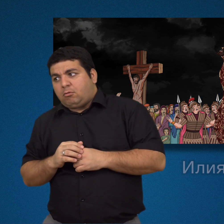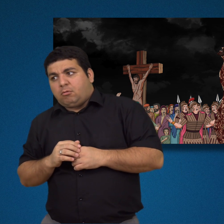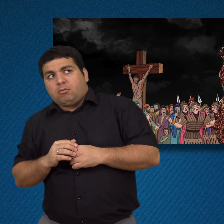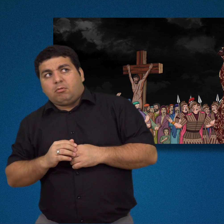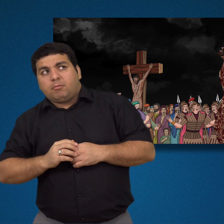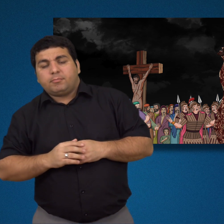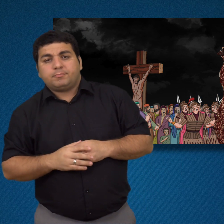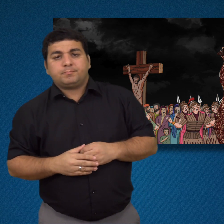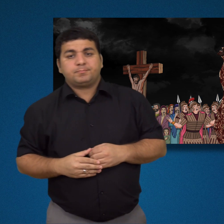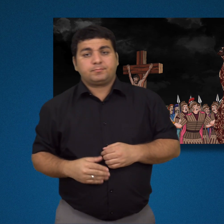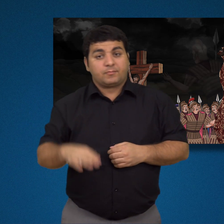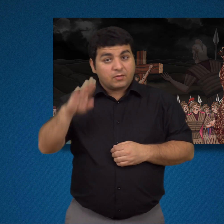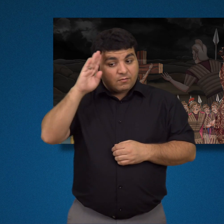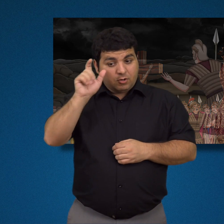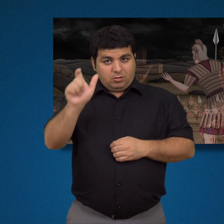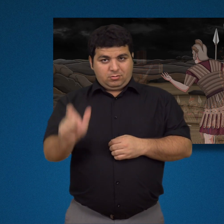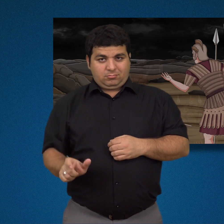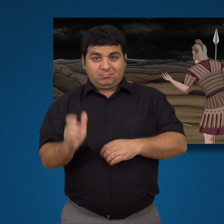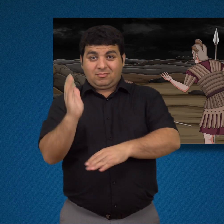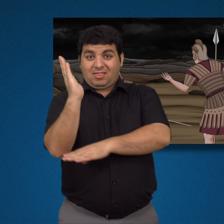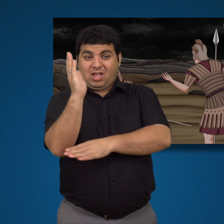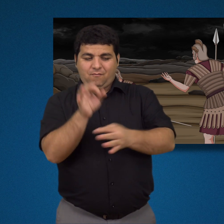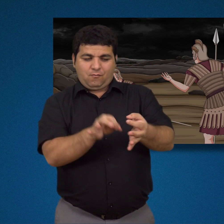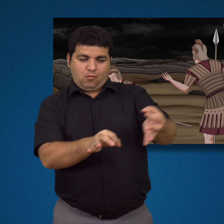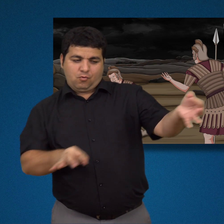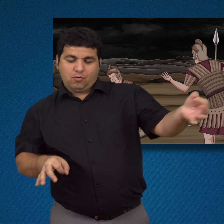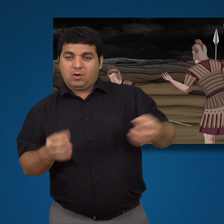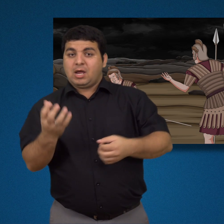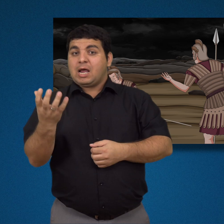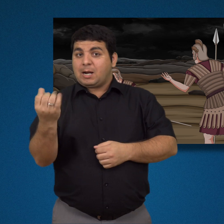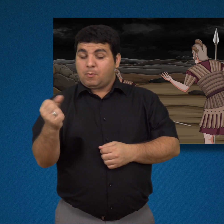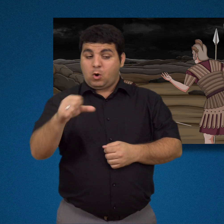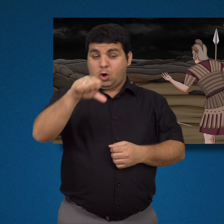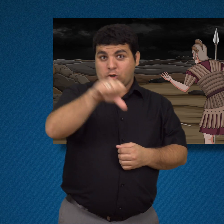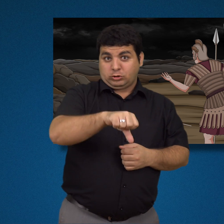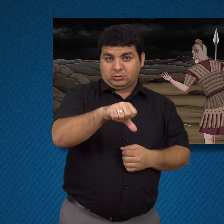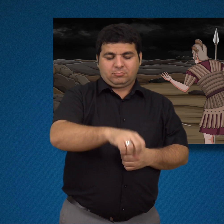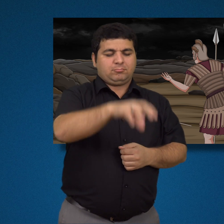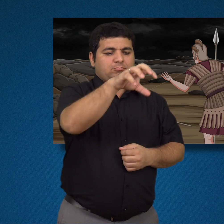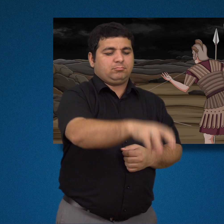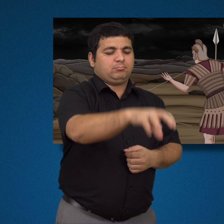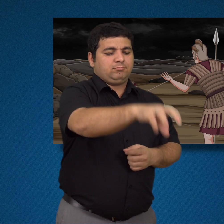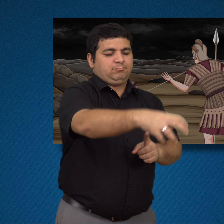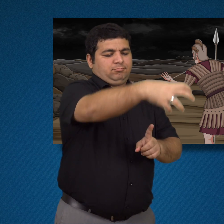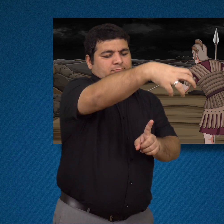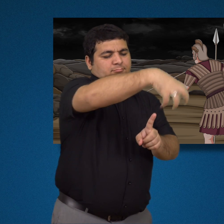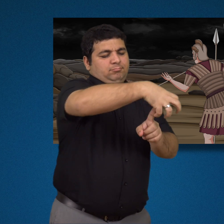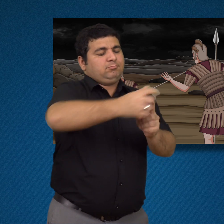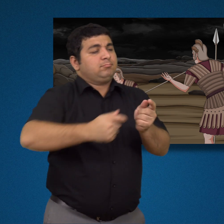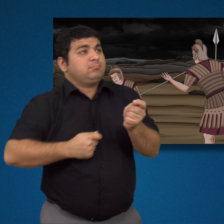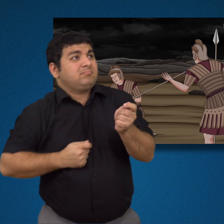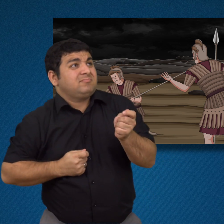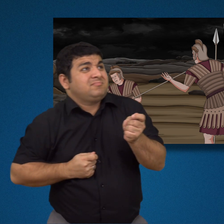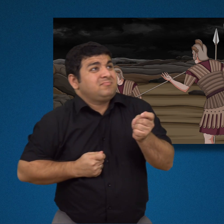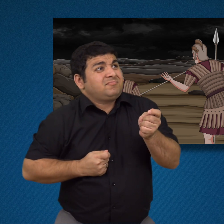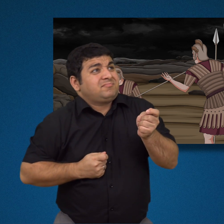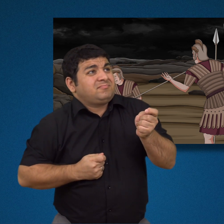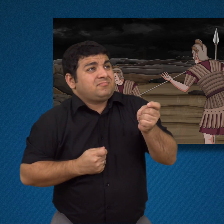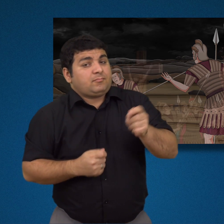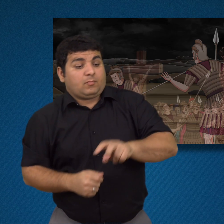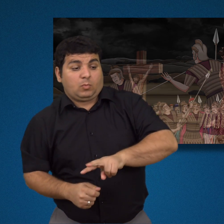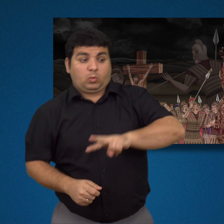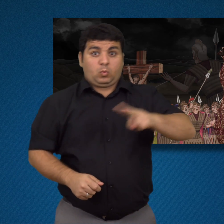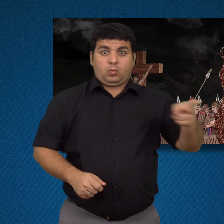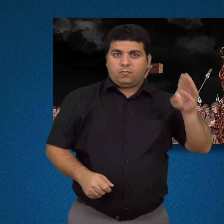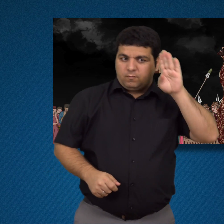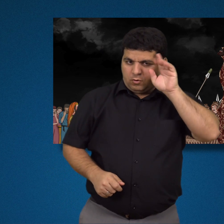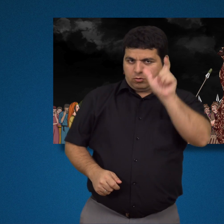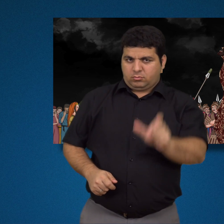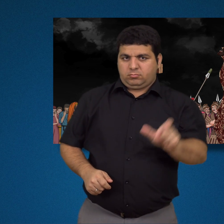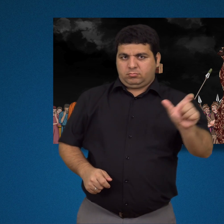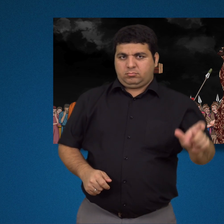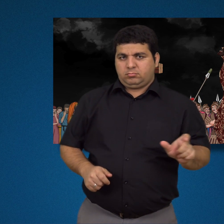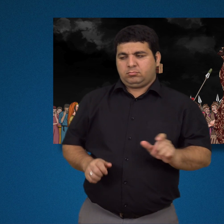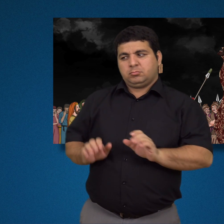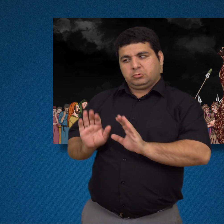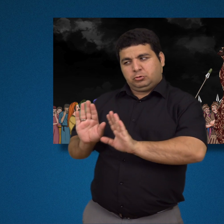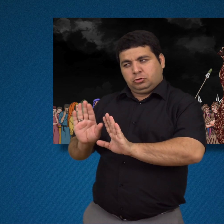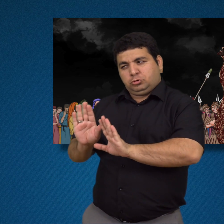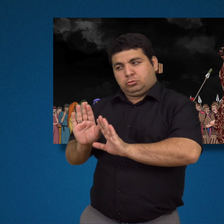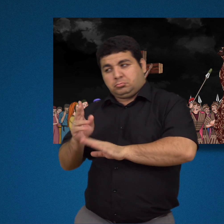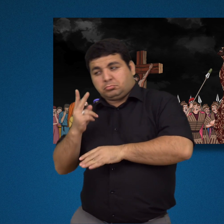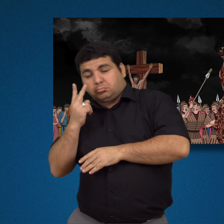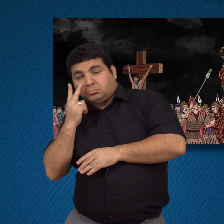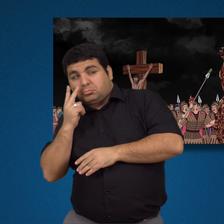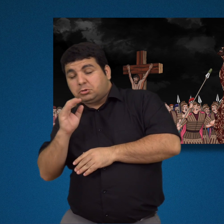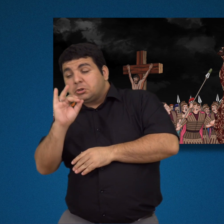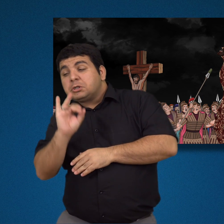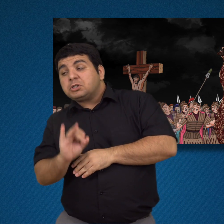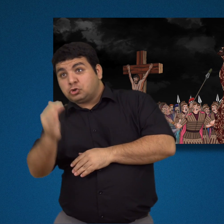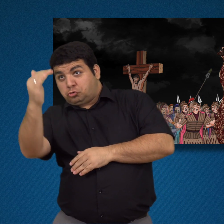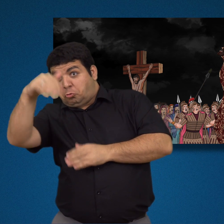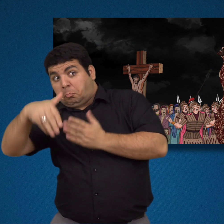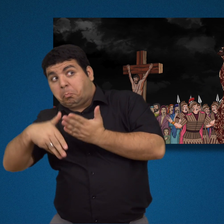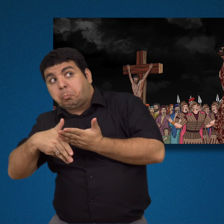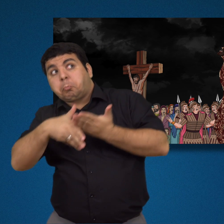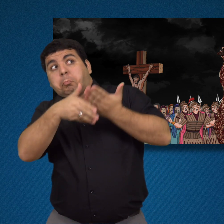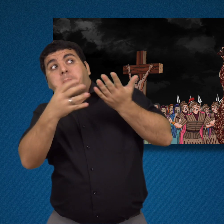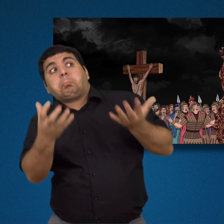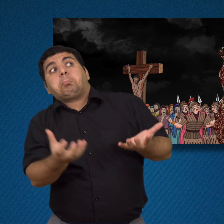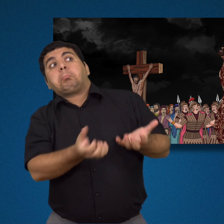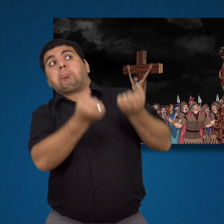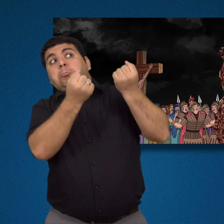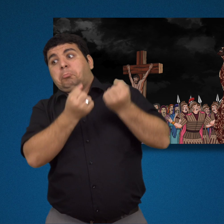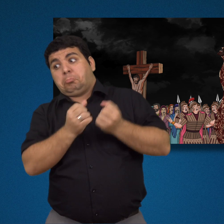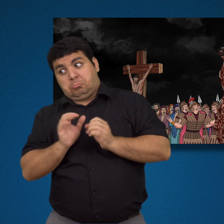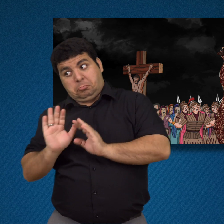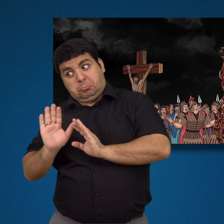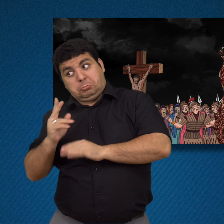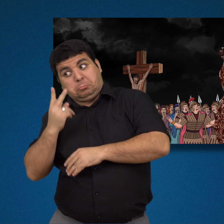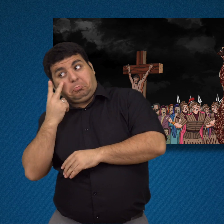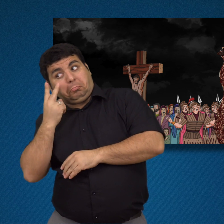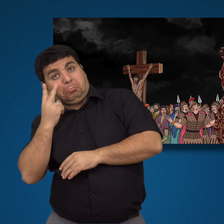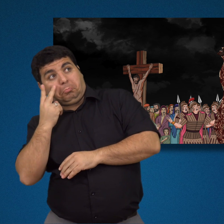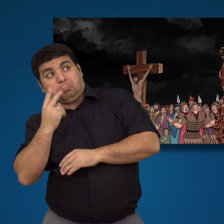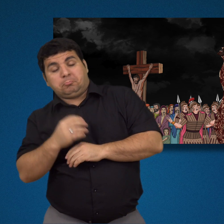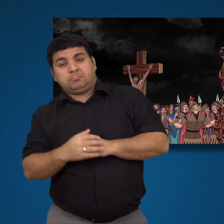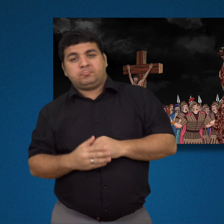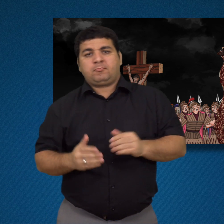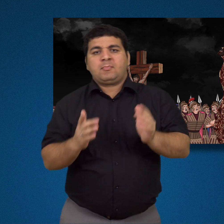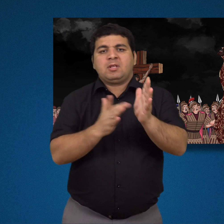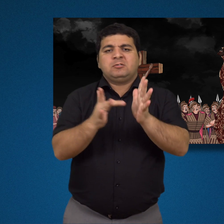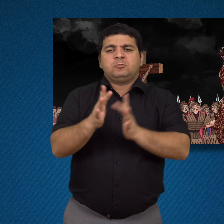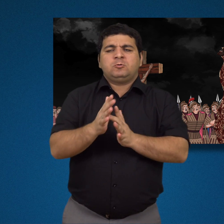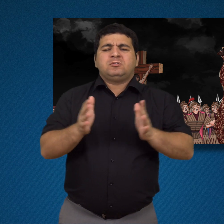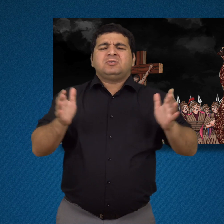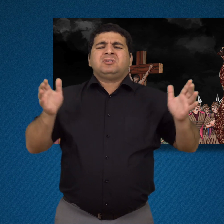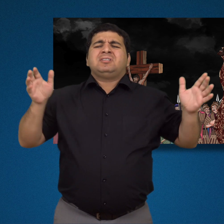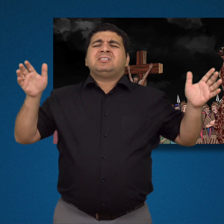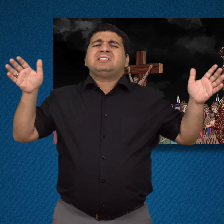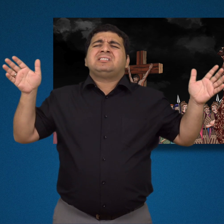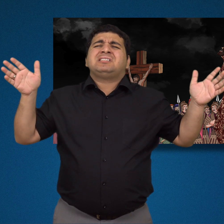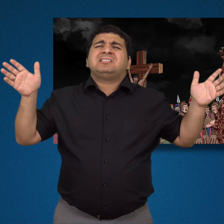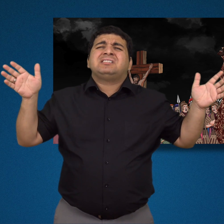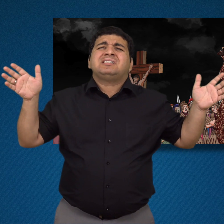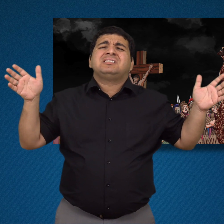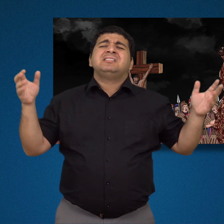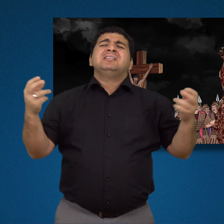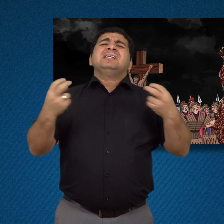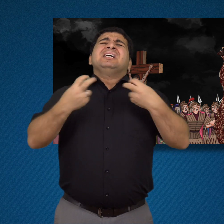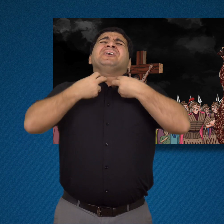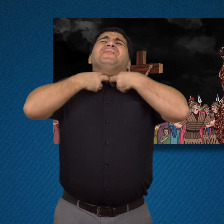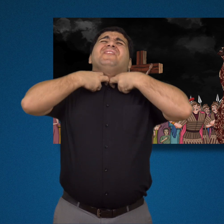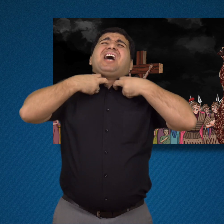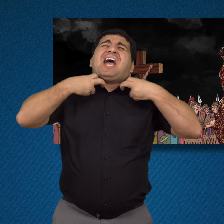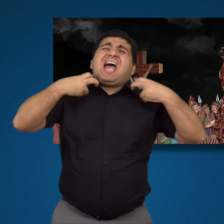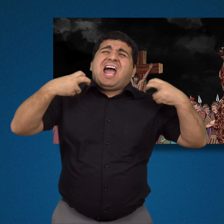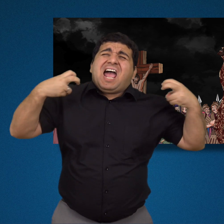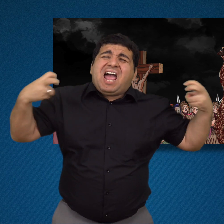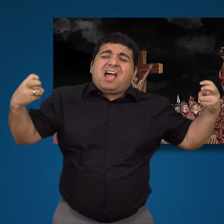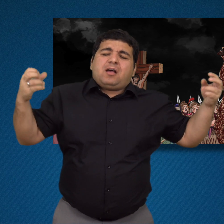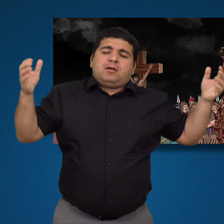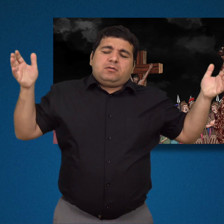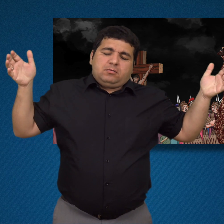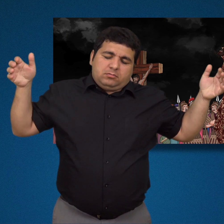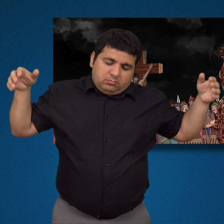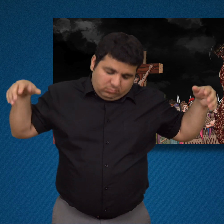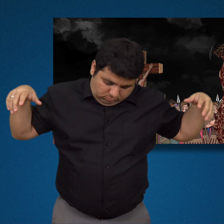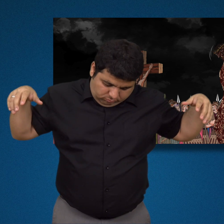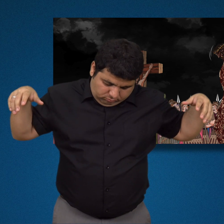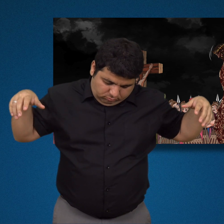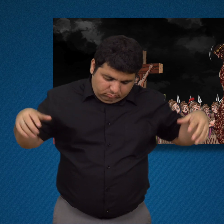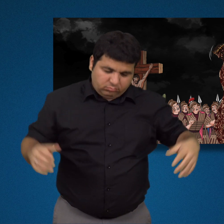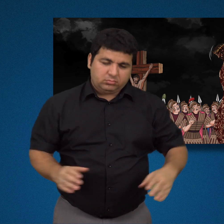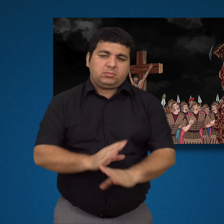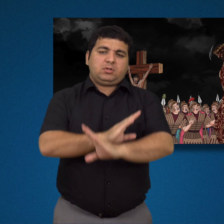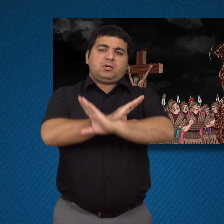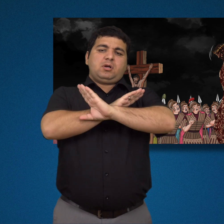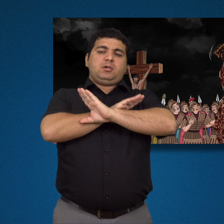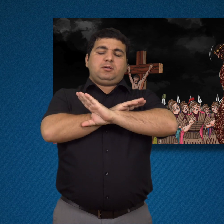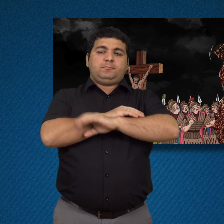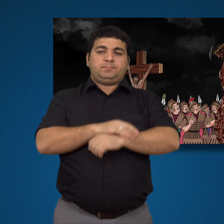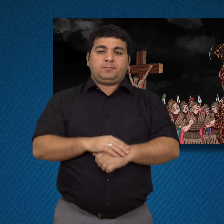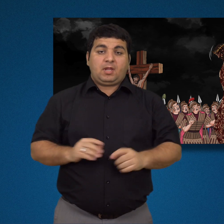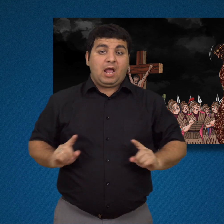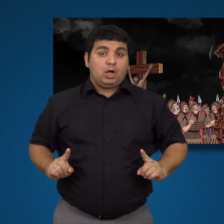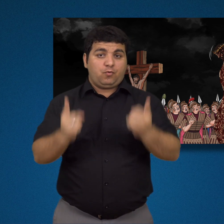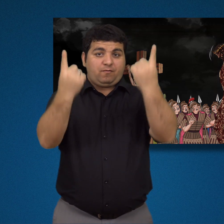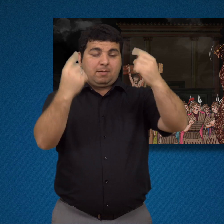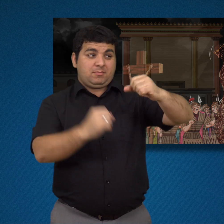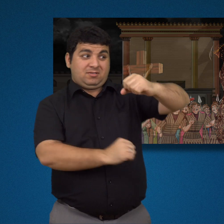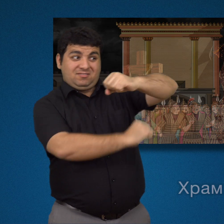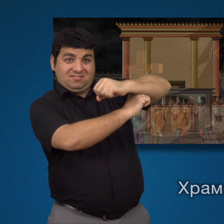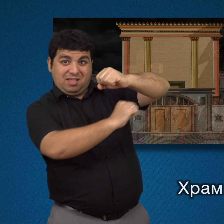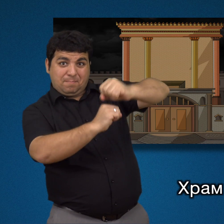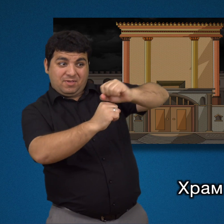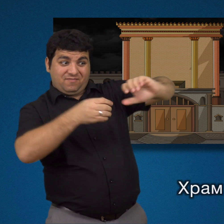One of them quickly ran and brought a sponge. He filled it with sour wine, put it on a reed, and held it up for Jesus to drink. But the others said, “Leave Him alone. Let us see if Elijah comes to save Him.” When Jesus had cried out again in a loud voice, He yielded up His spirit.